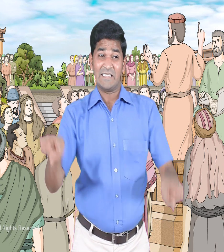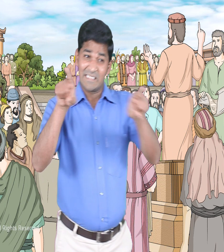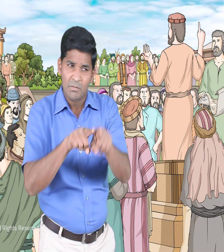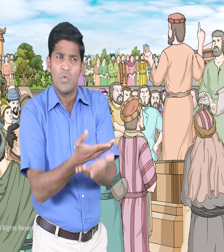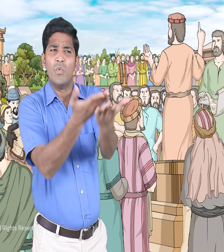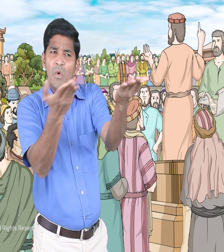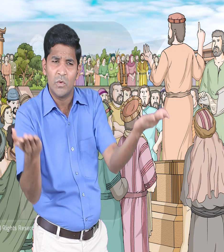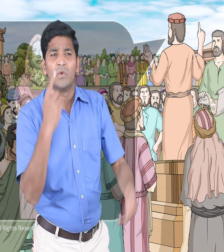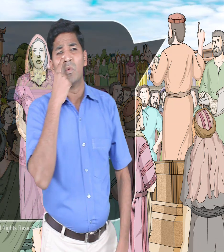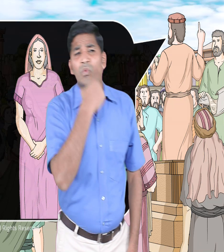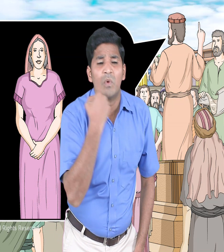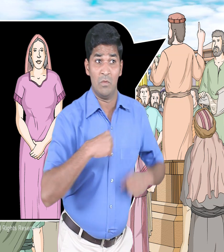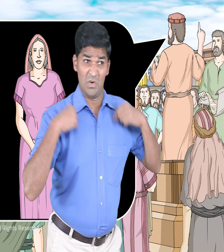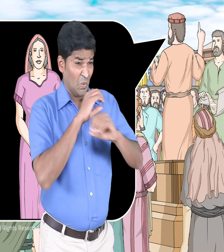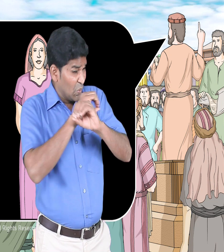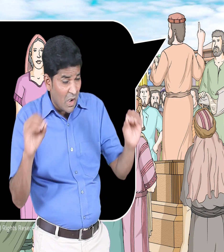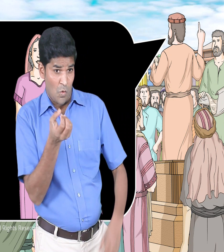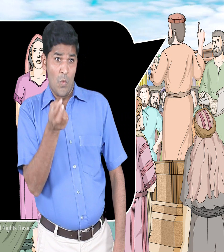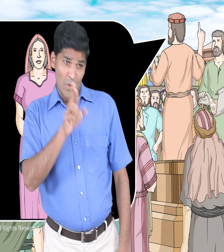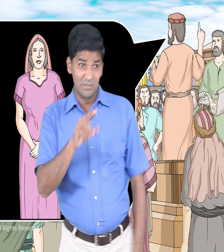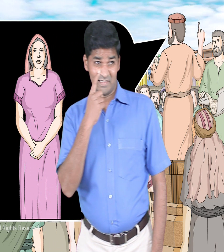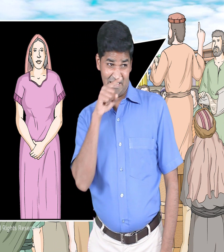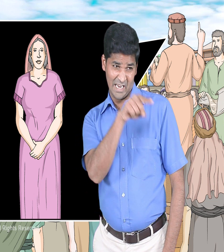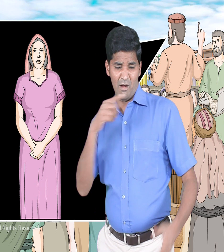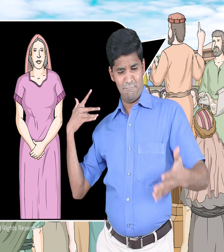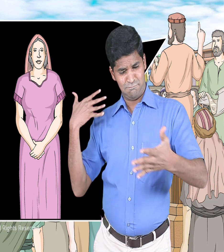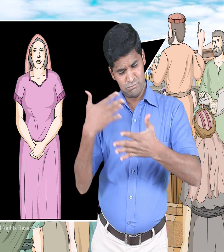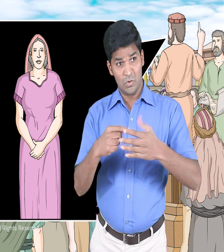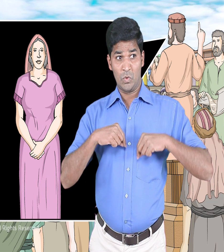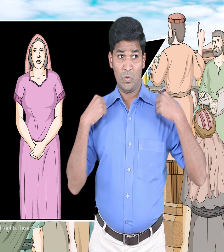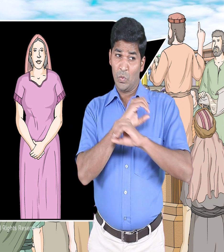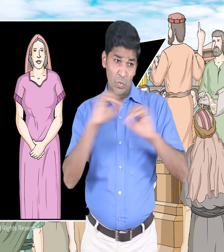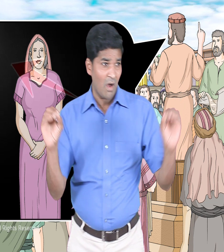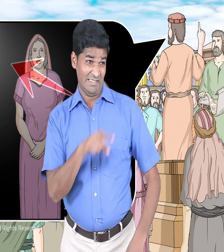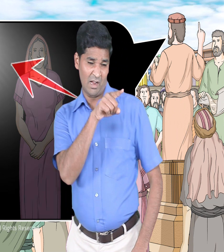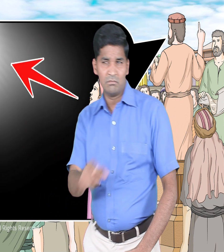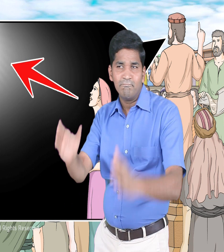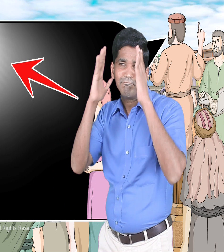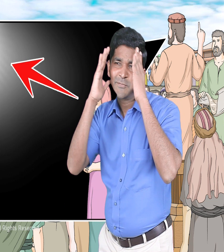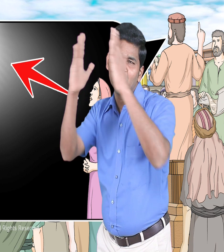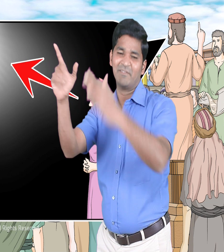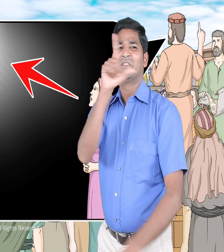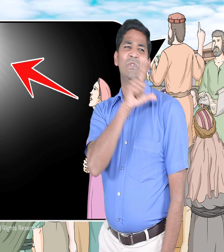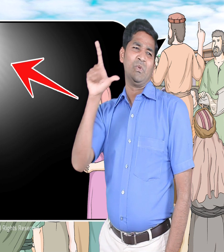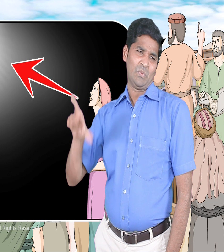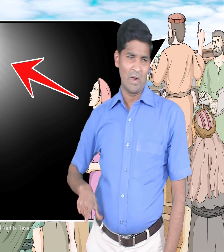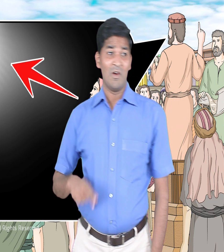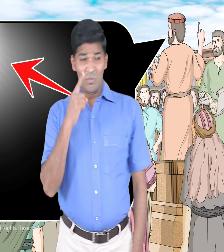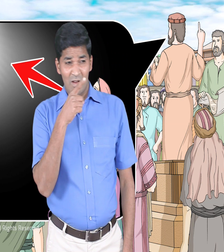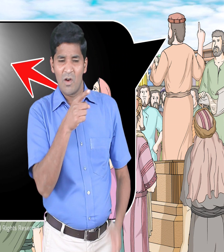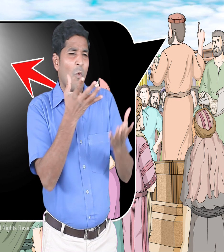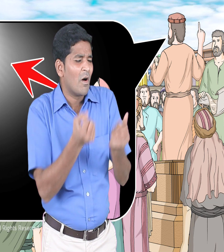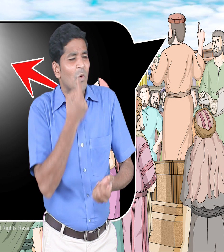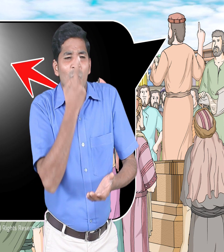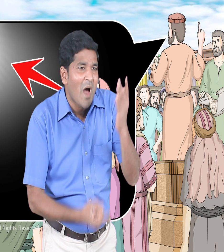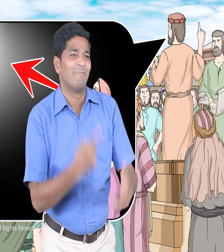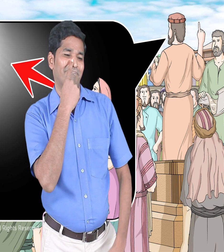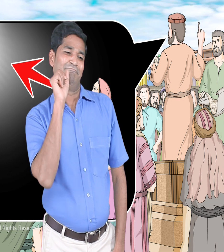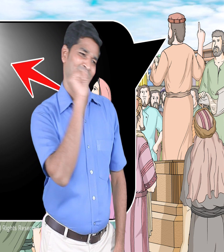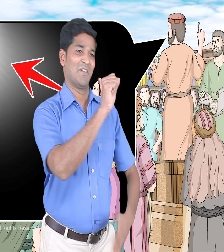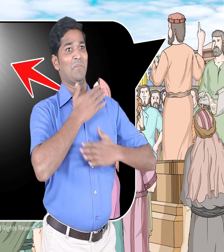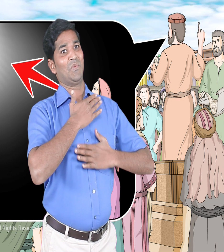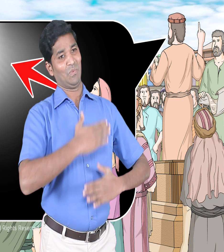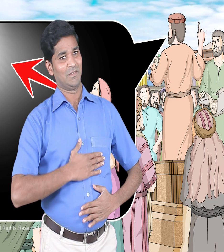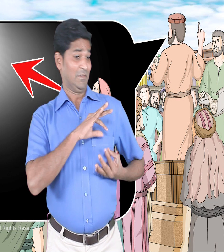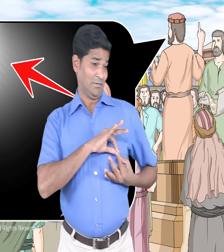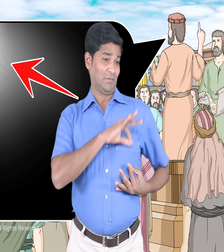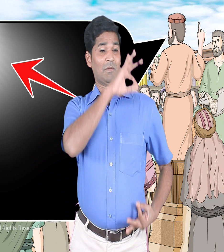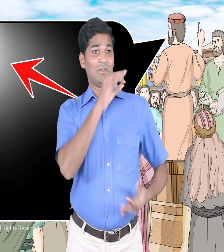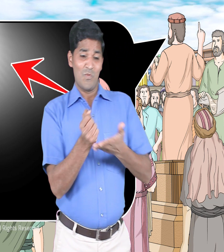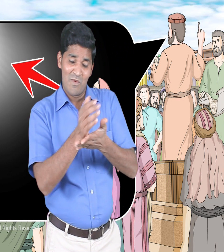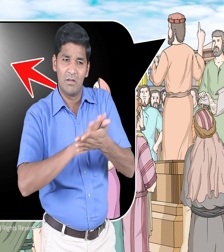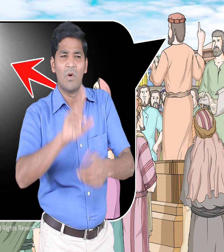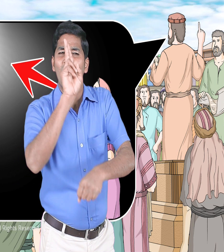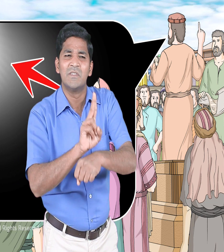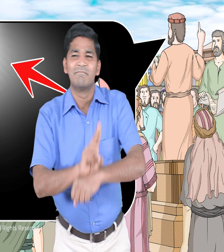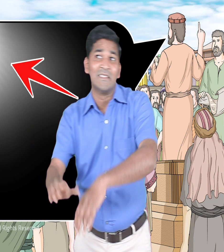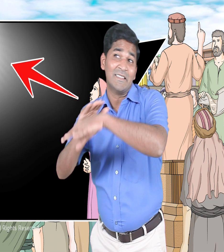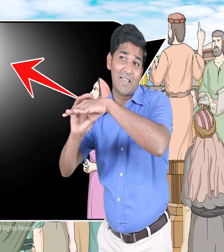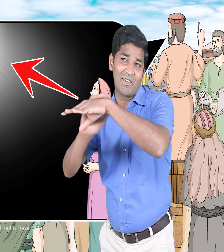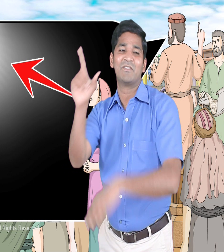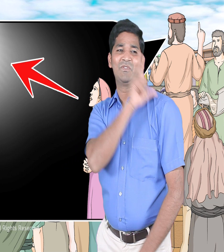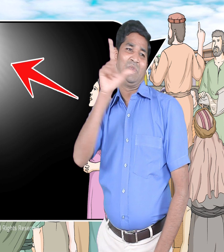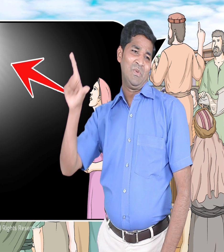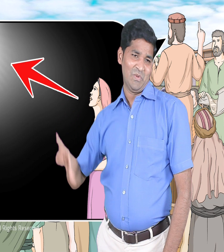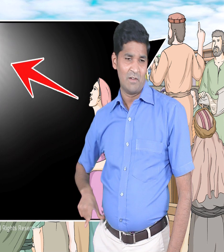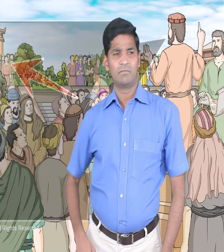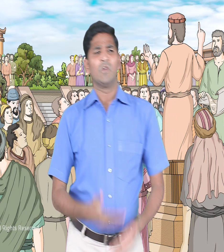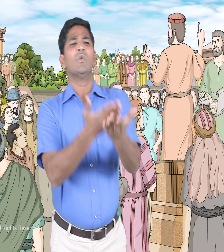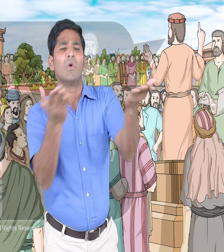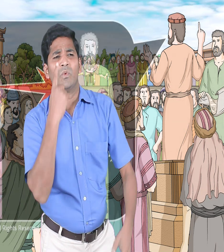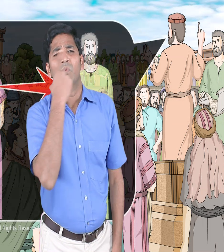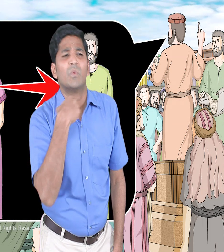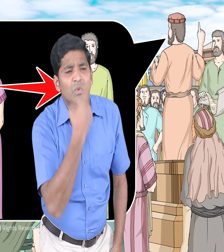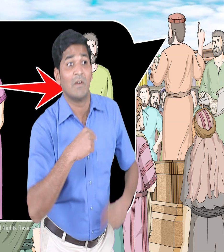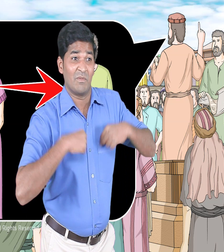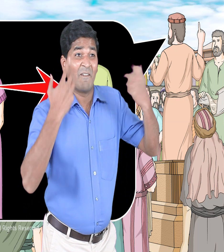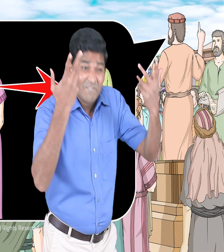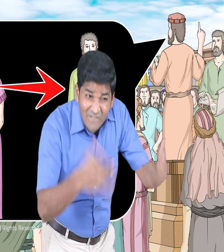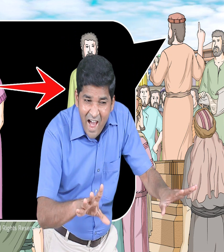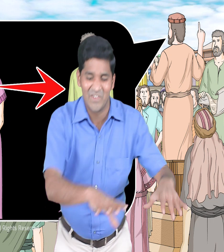The unmarried woman or virgin is concerned about the work of the Lord, how she can be holy in both body and spirit.